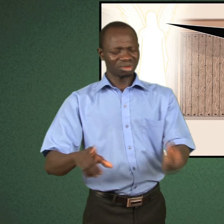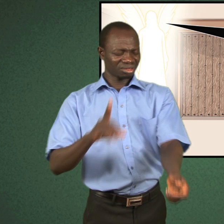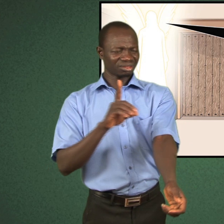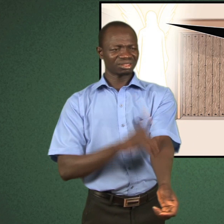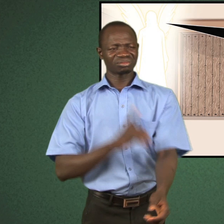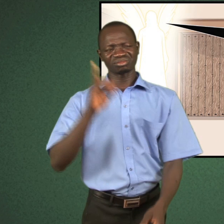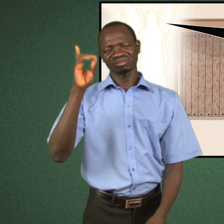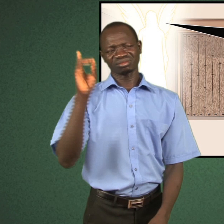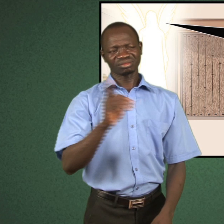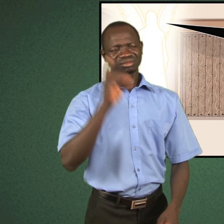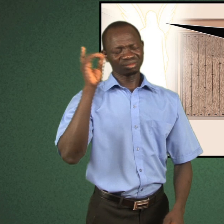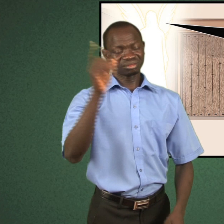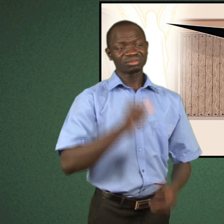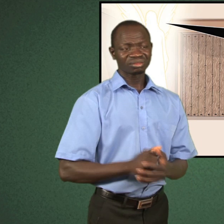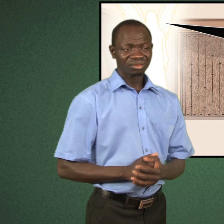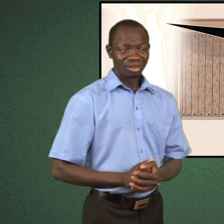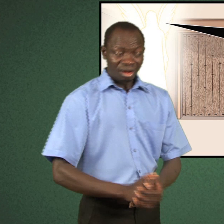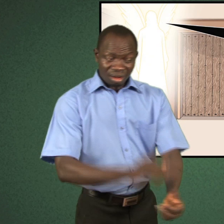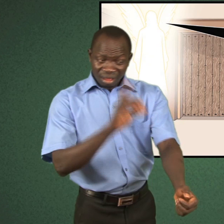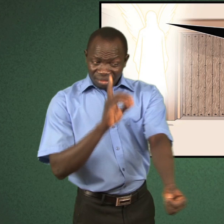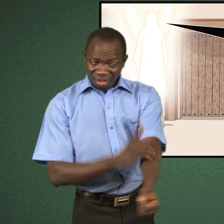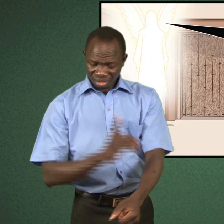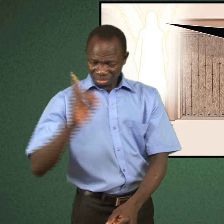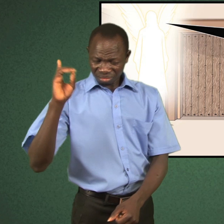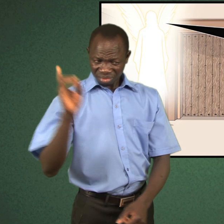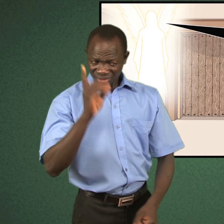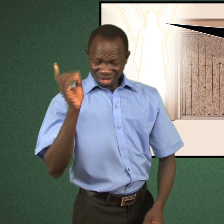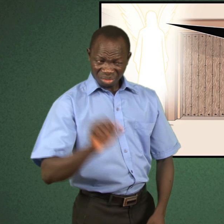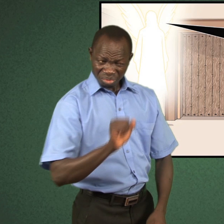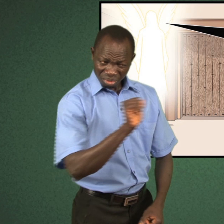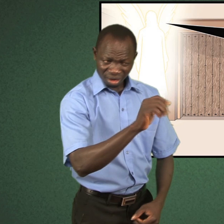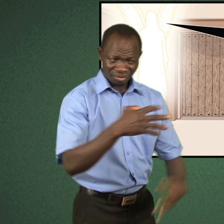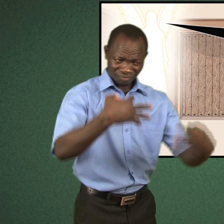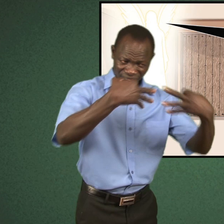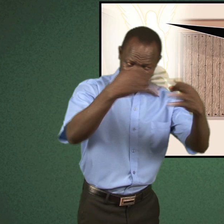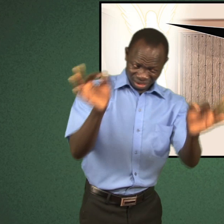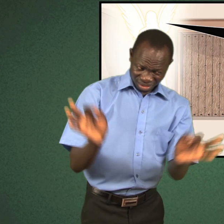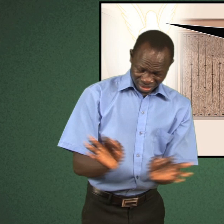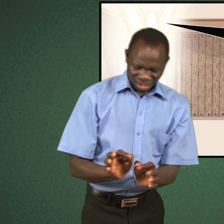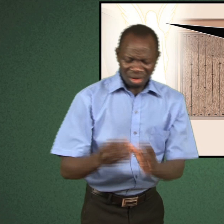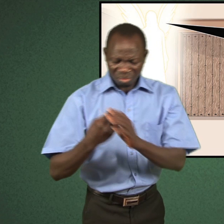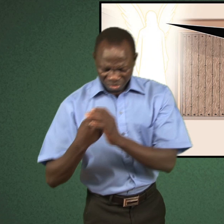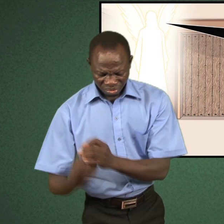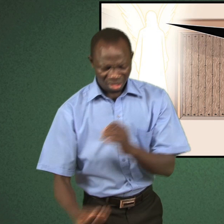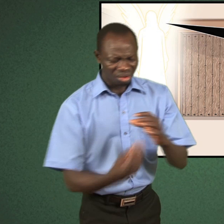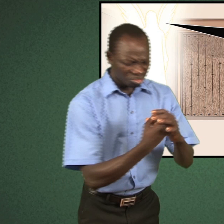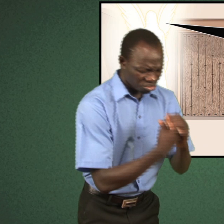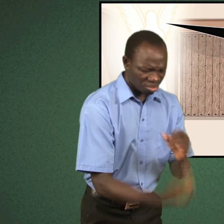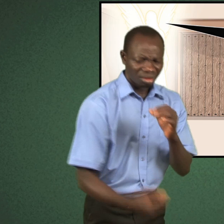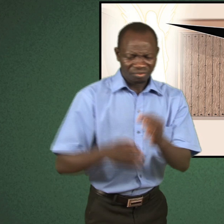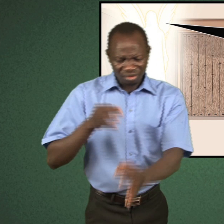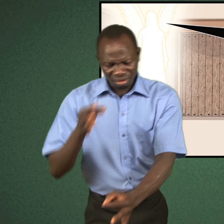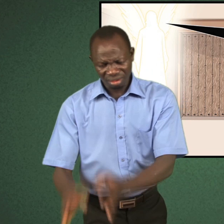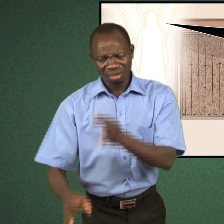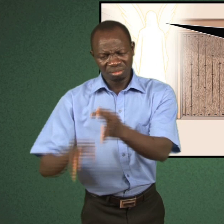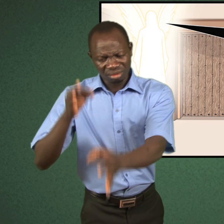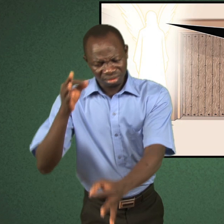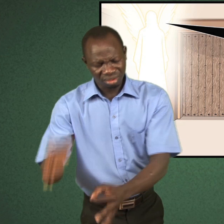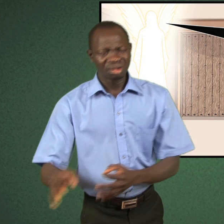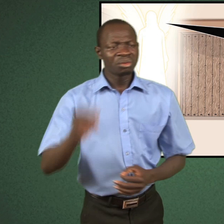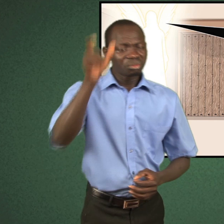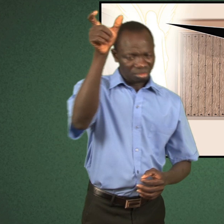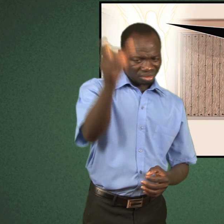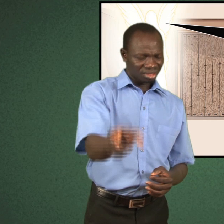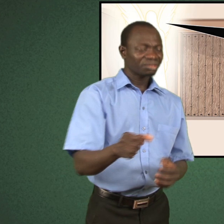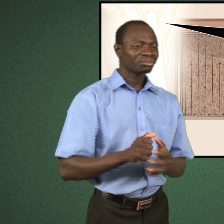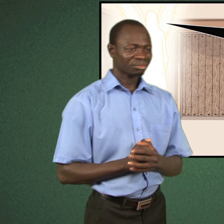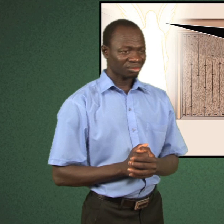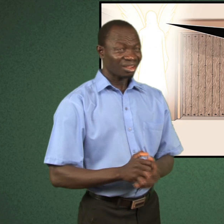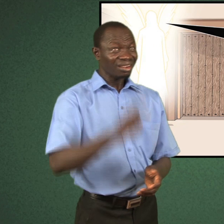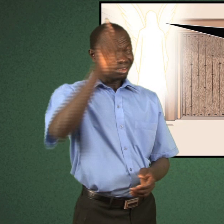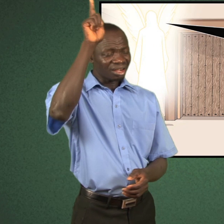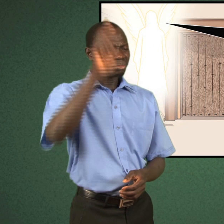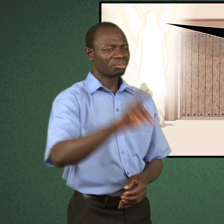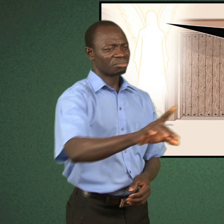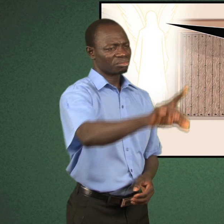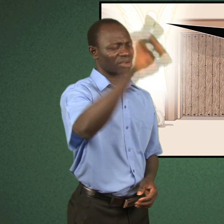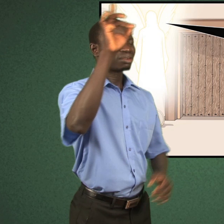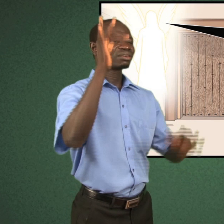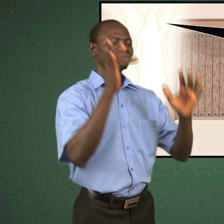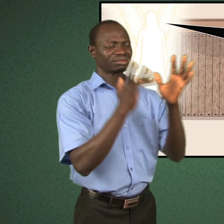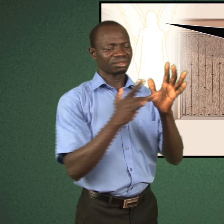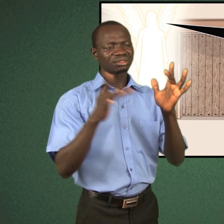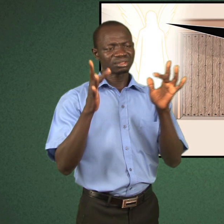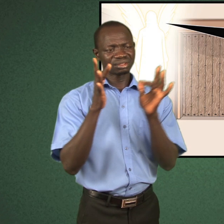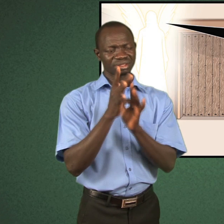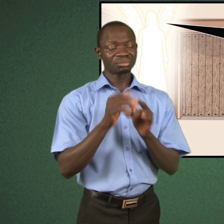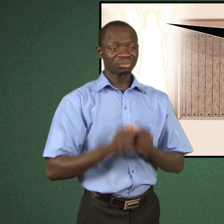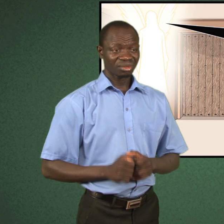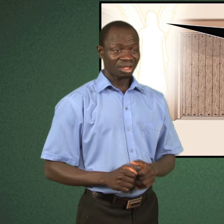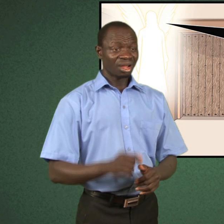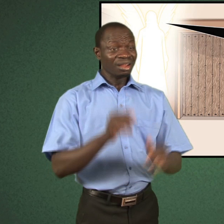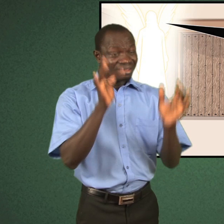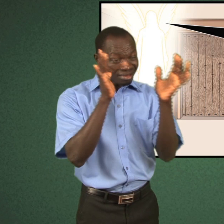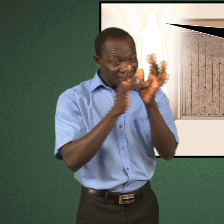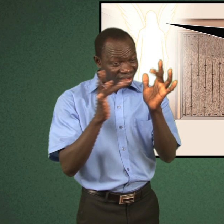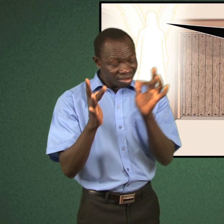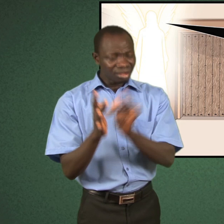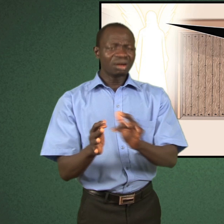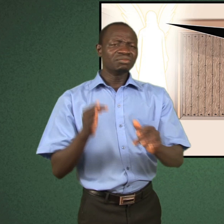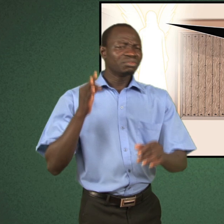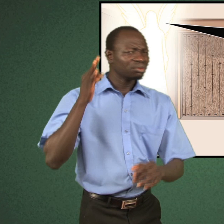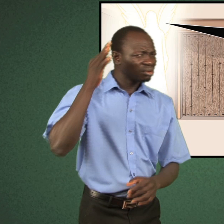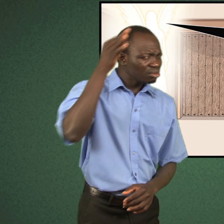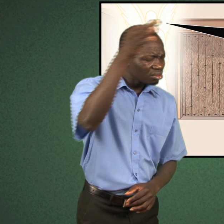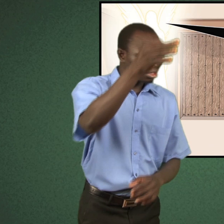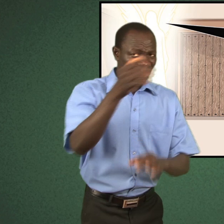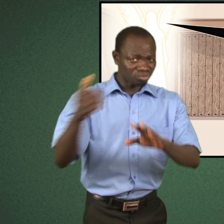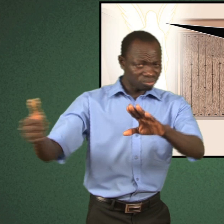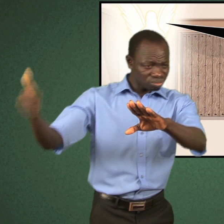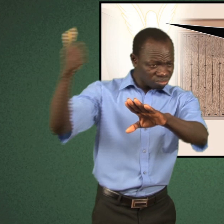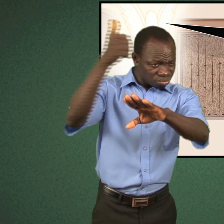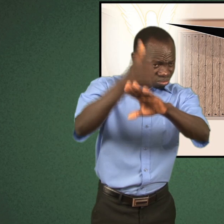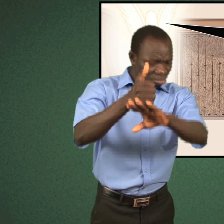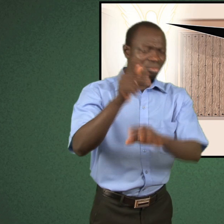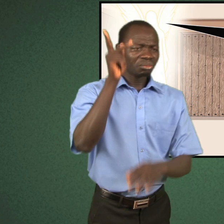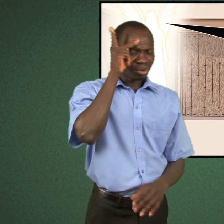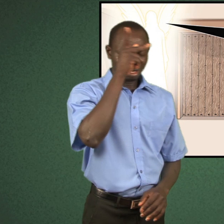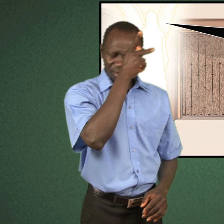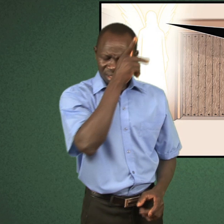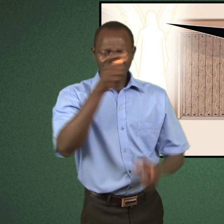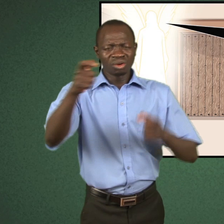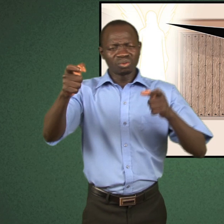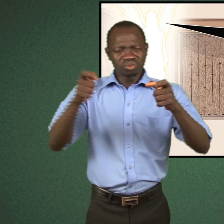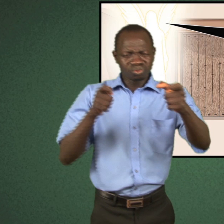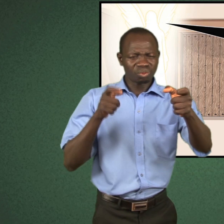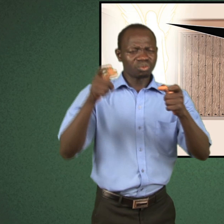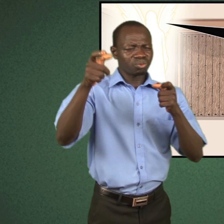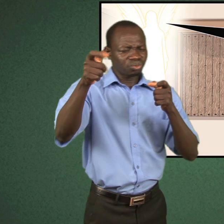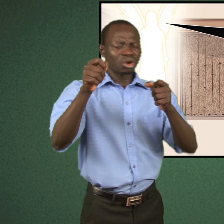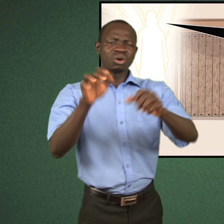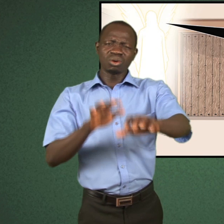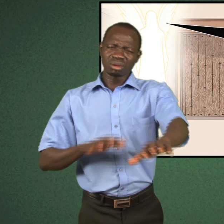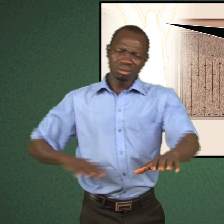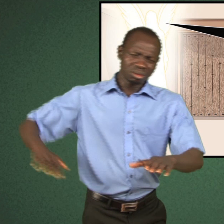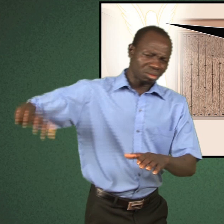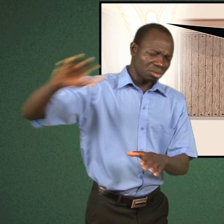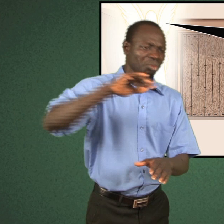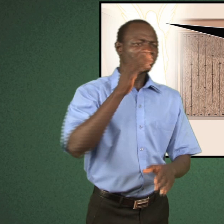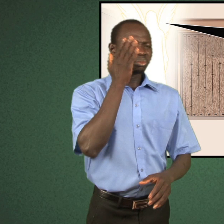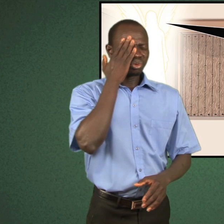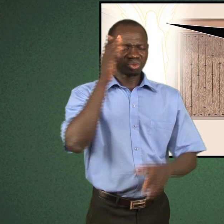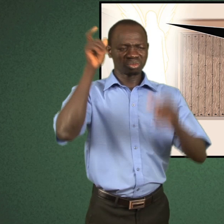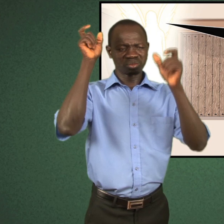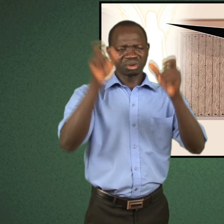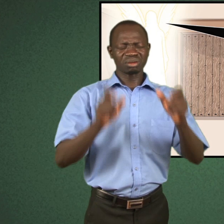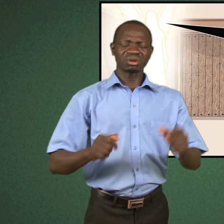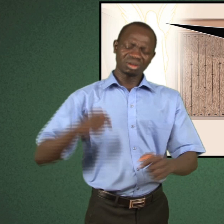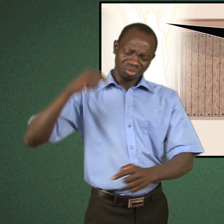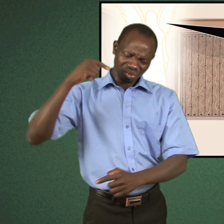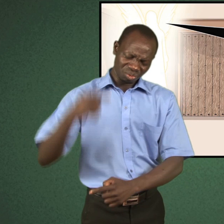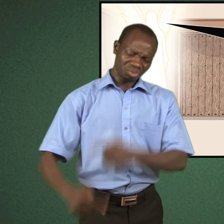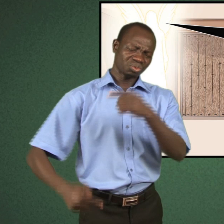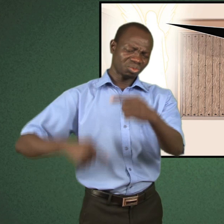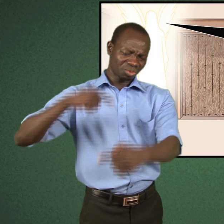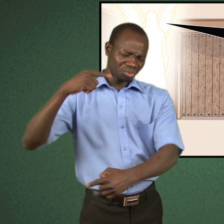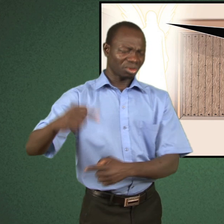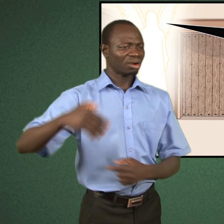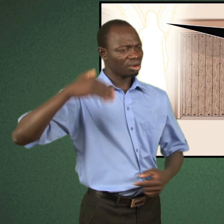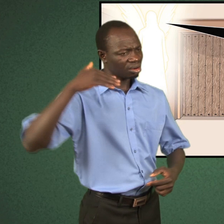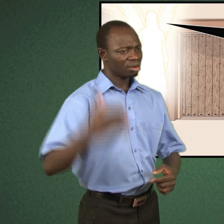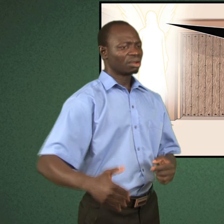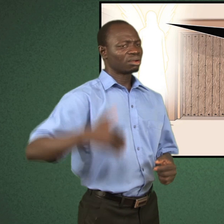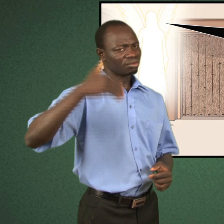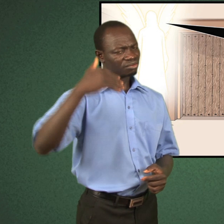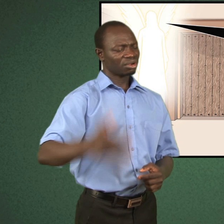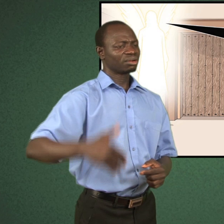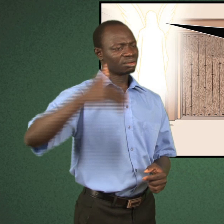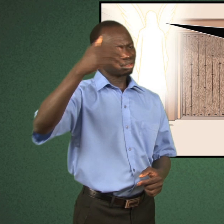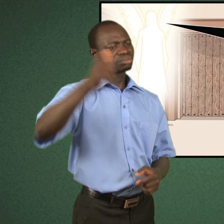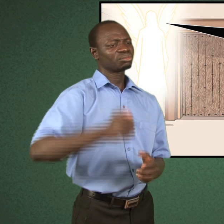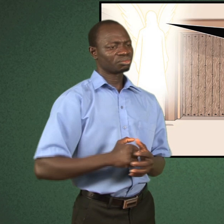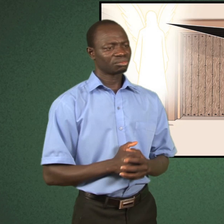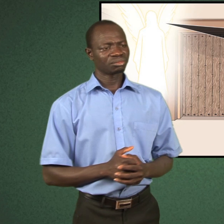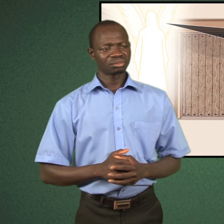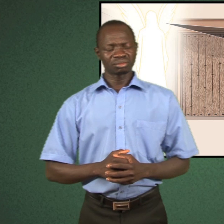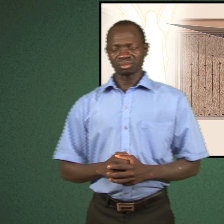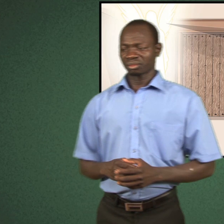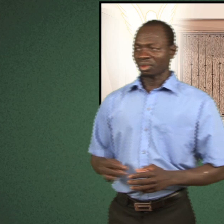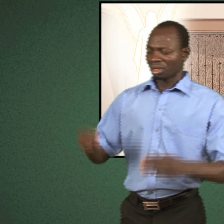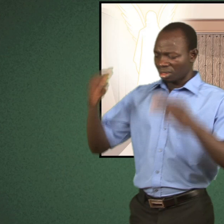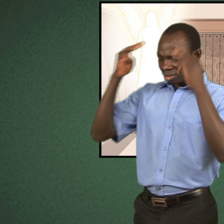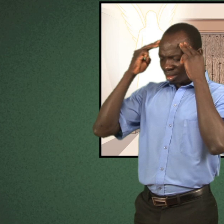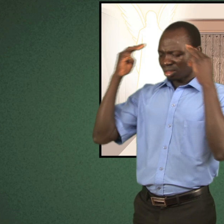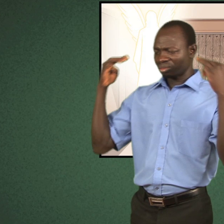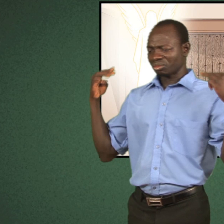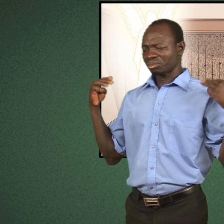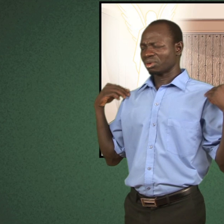The Lord God will give Him the throne of His father David, and He will reign over the house of Jacob forever.